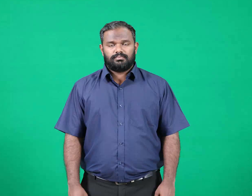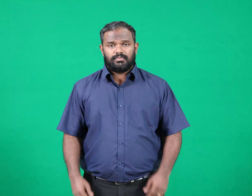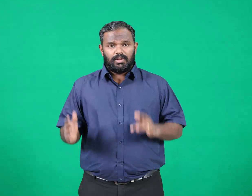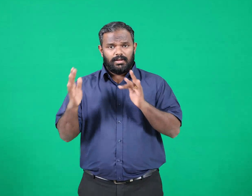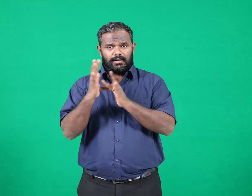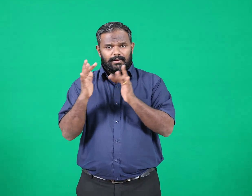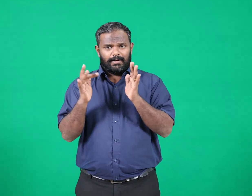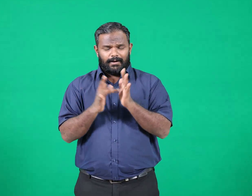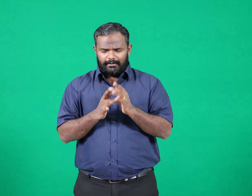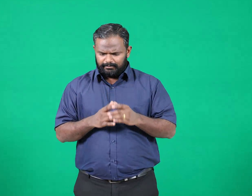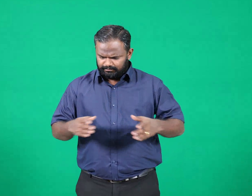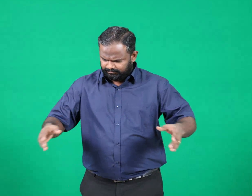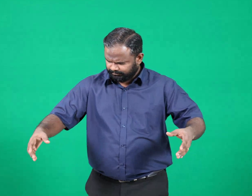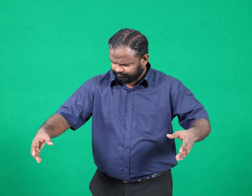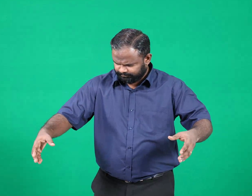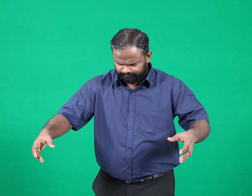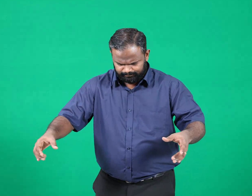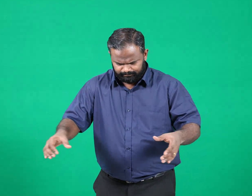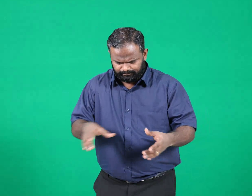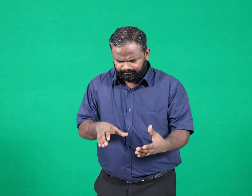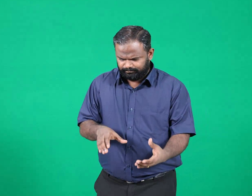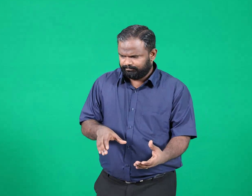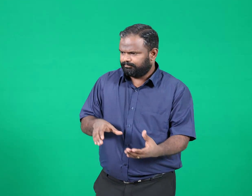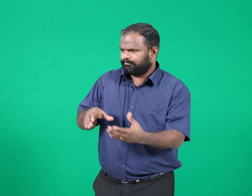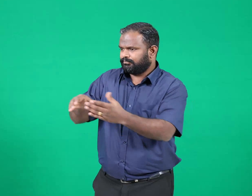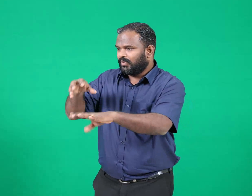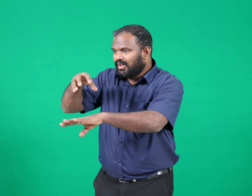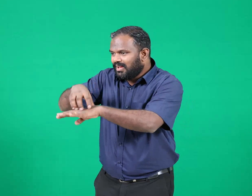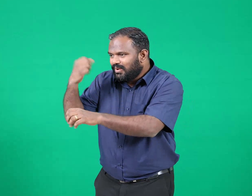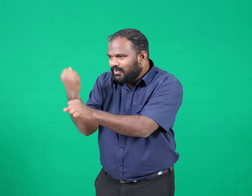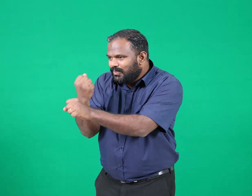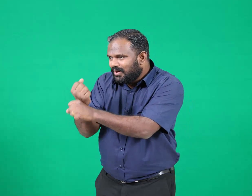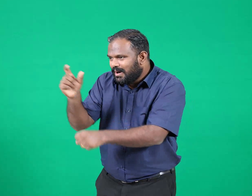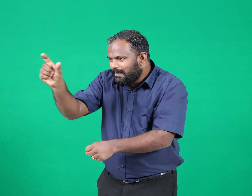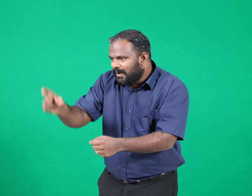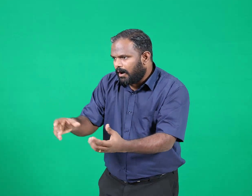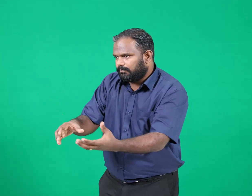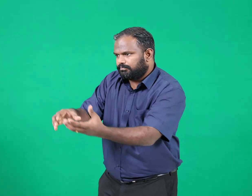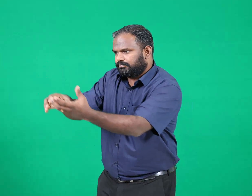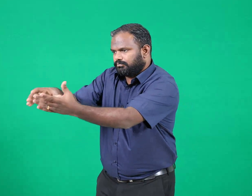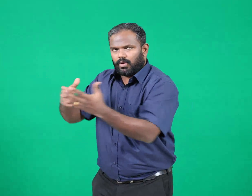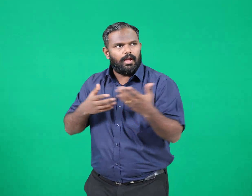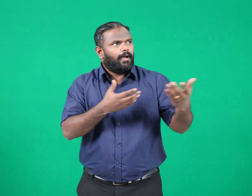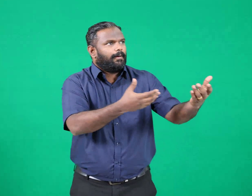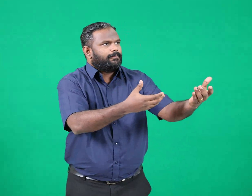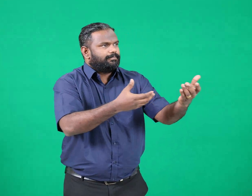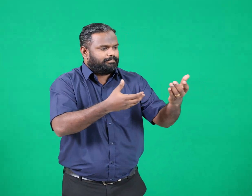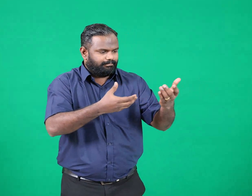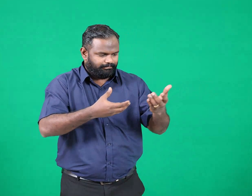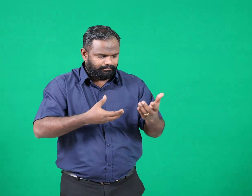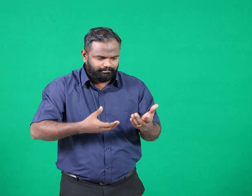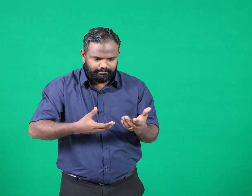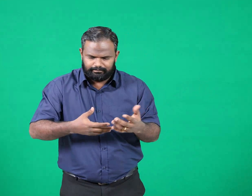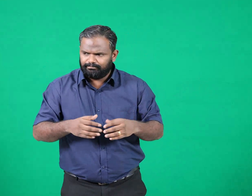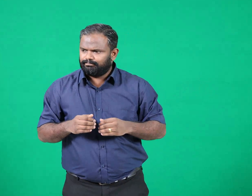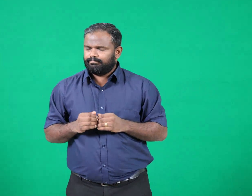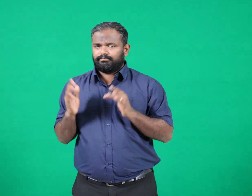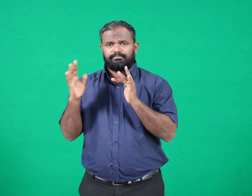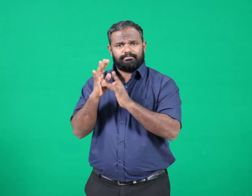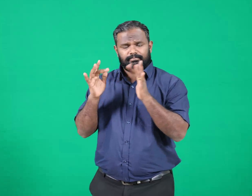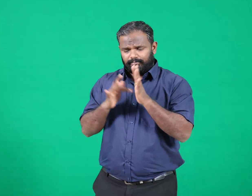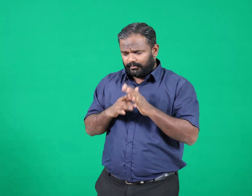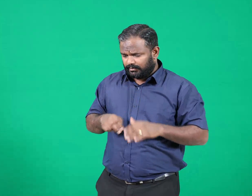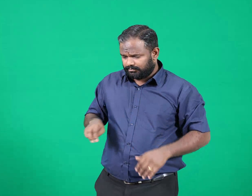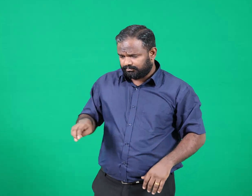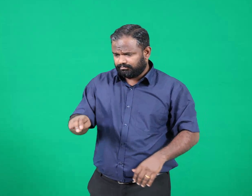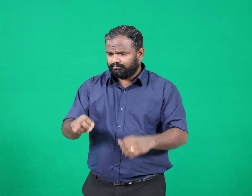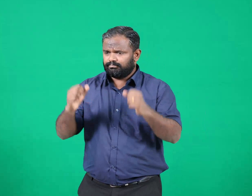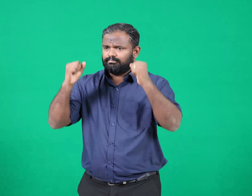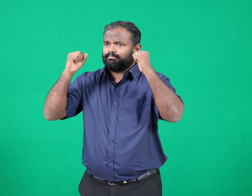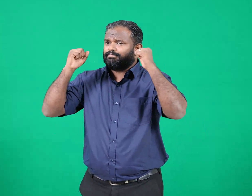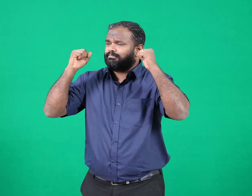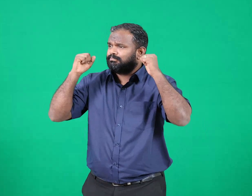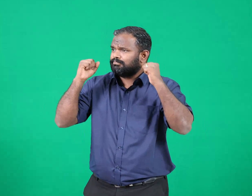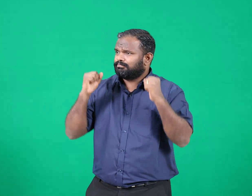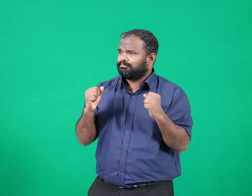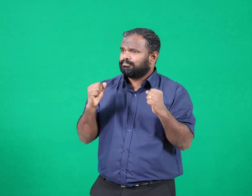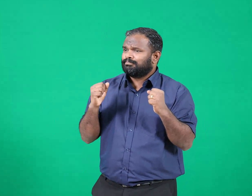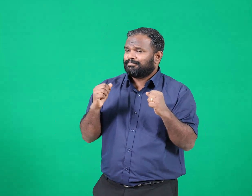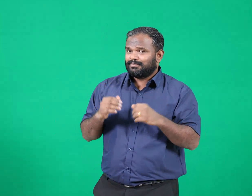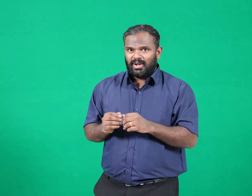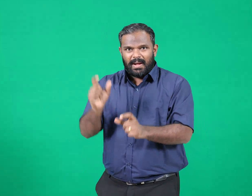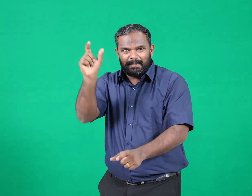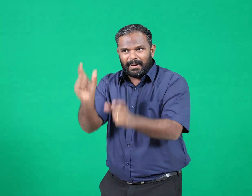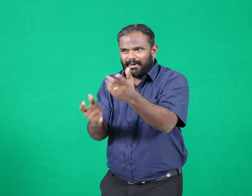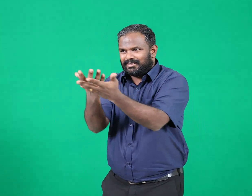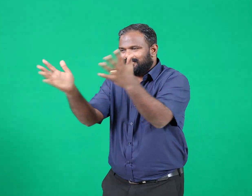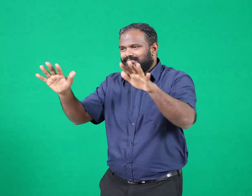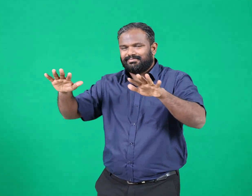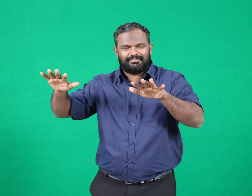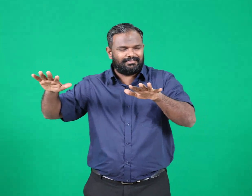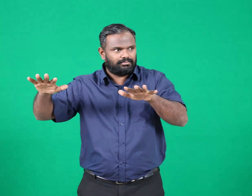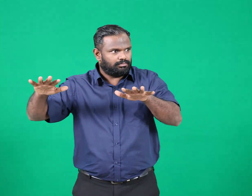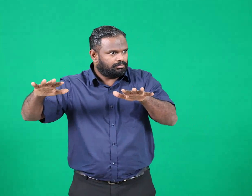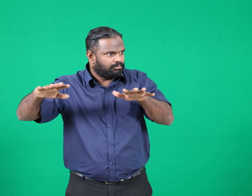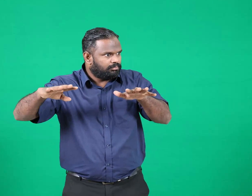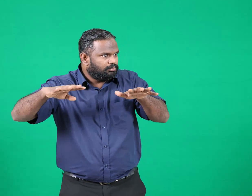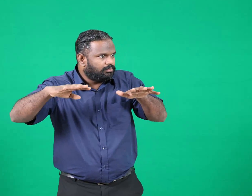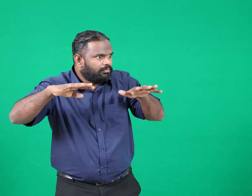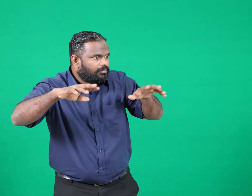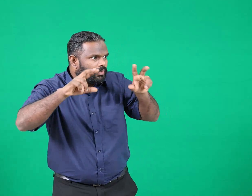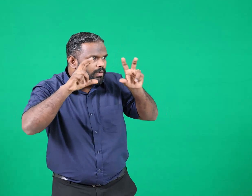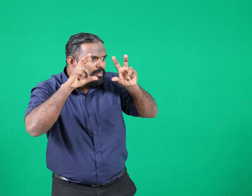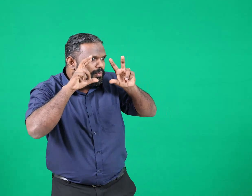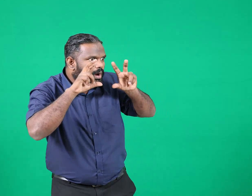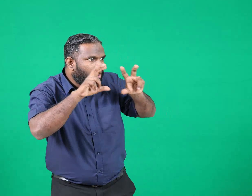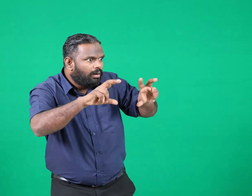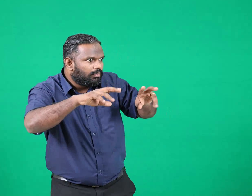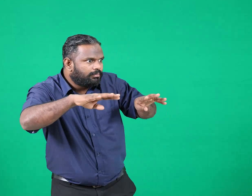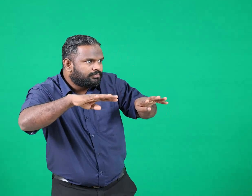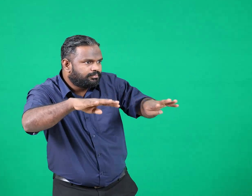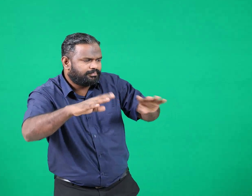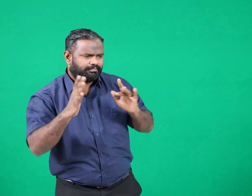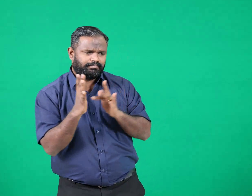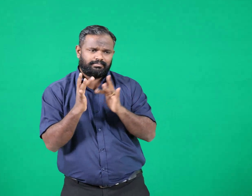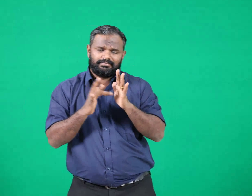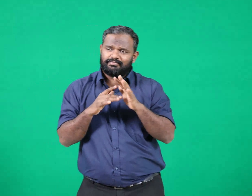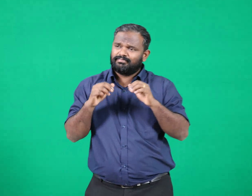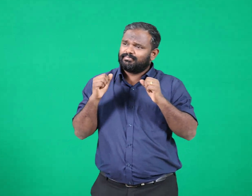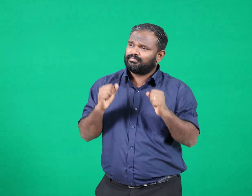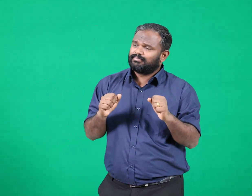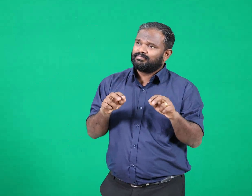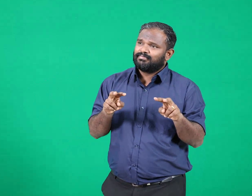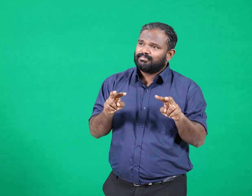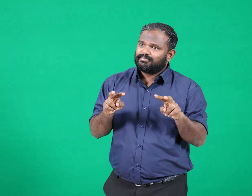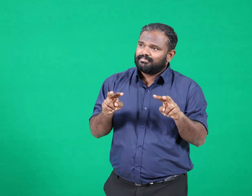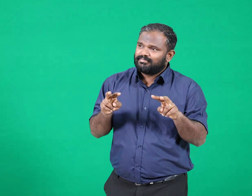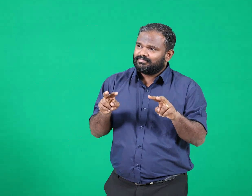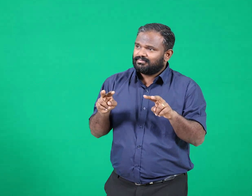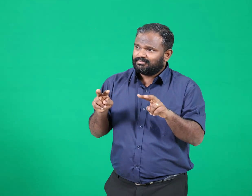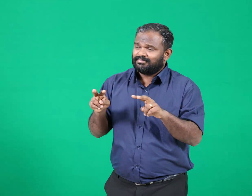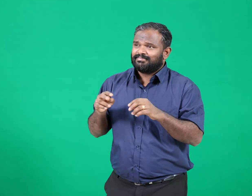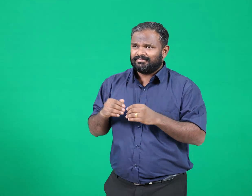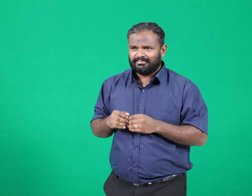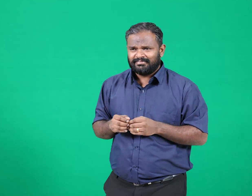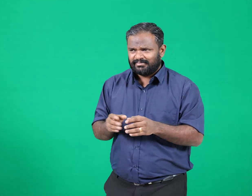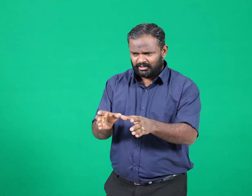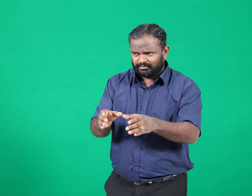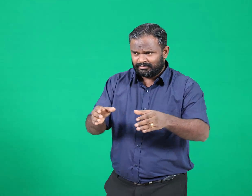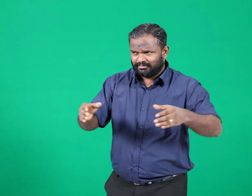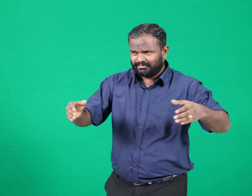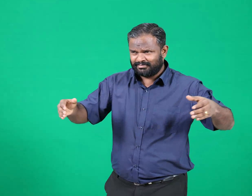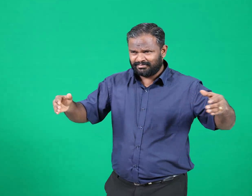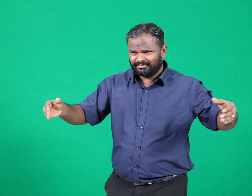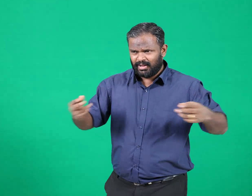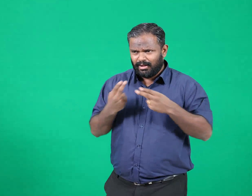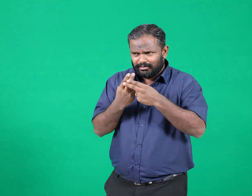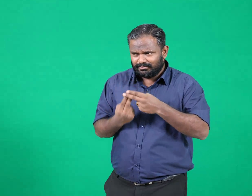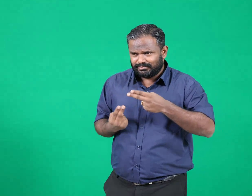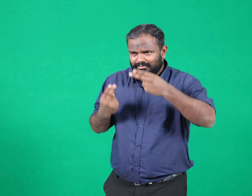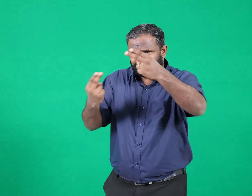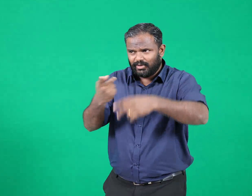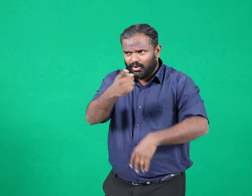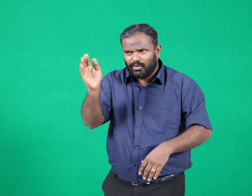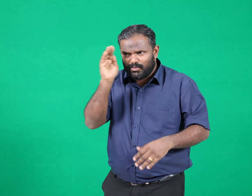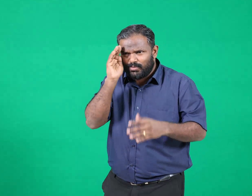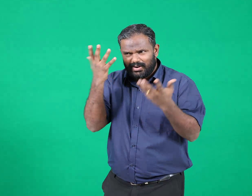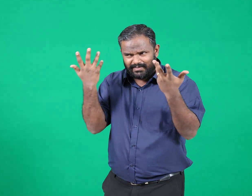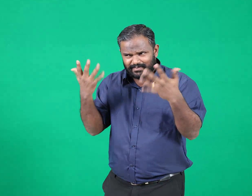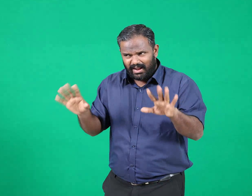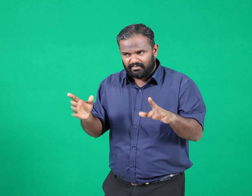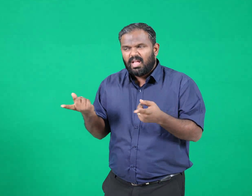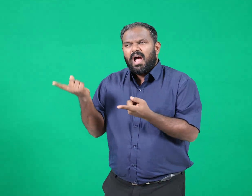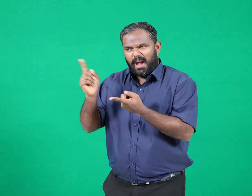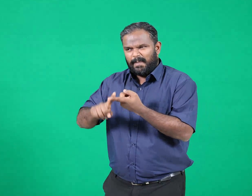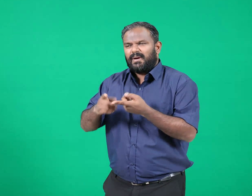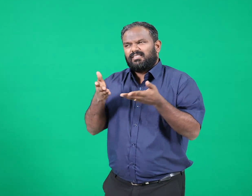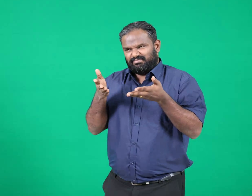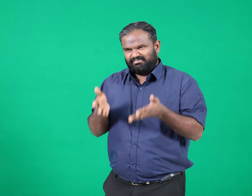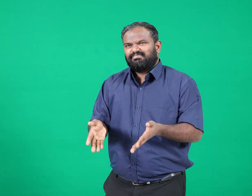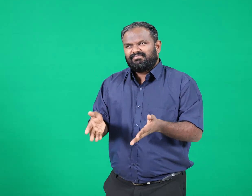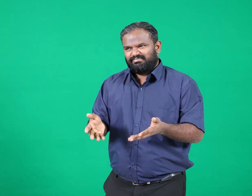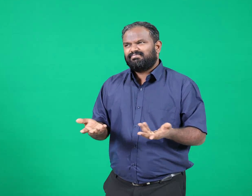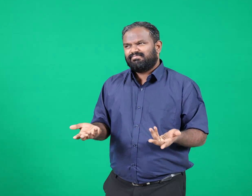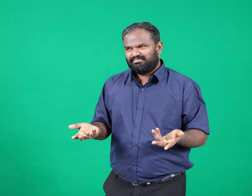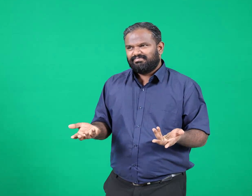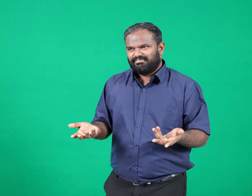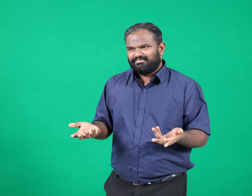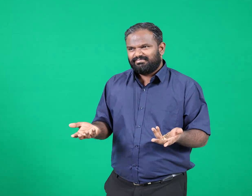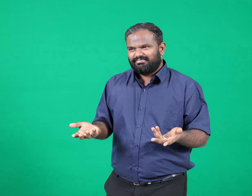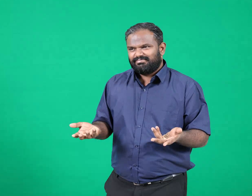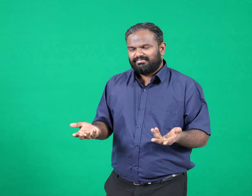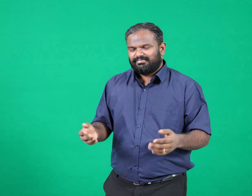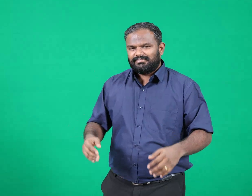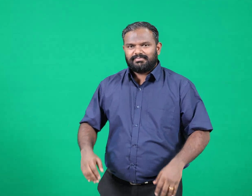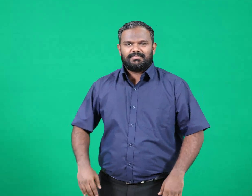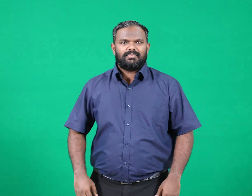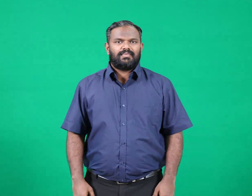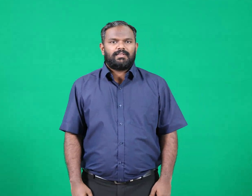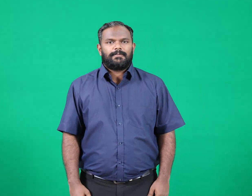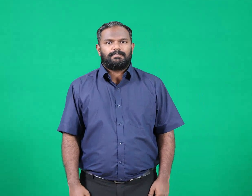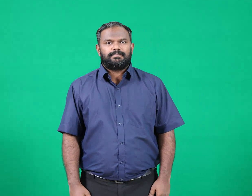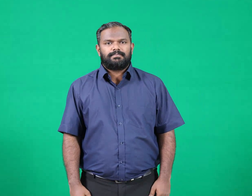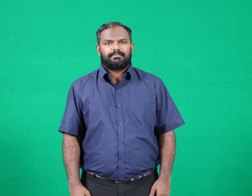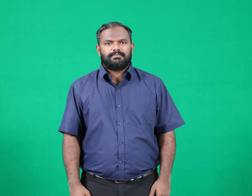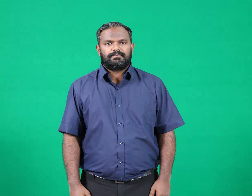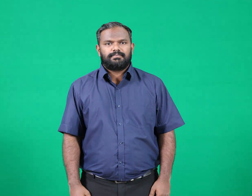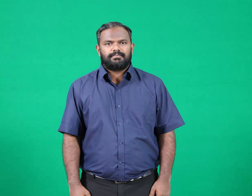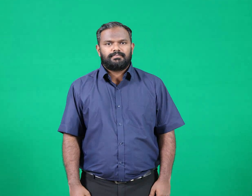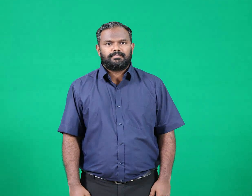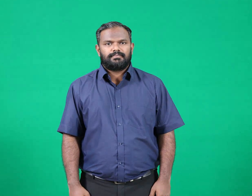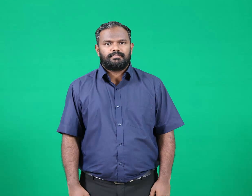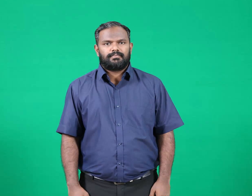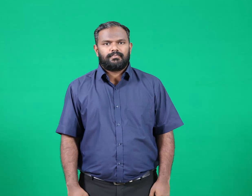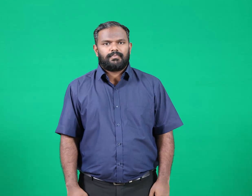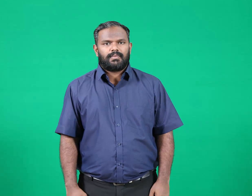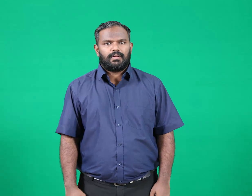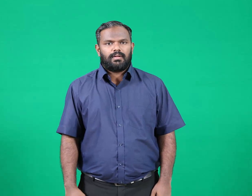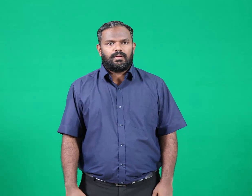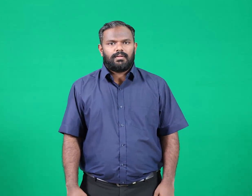Then He rolled up the scroll, returned it to the attendant, and sat down. The eyes of everyone in the synagogue were fixed on Him, and He began by saying, "Today this Scripture is fulfilled in your hearing."